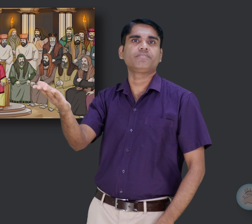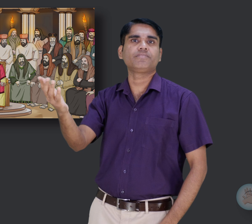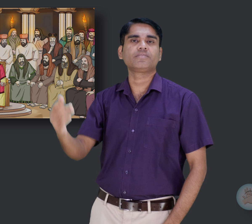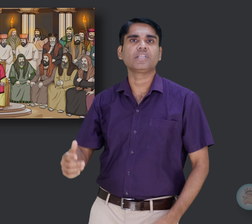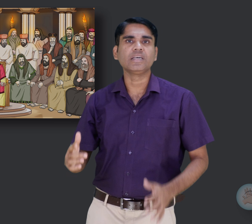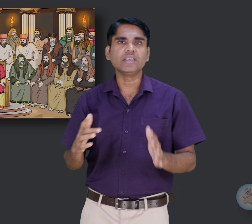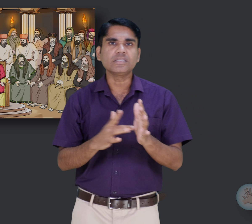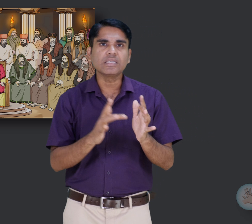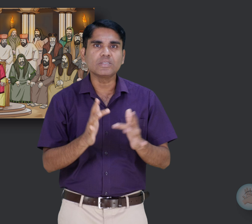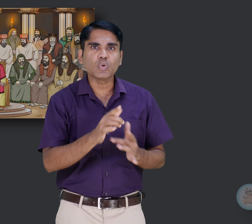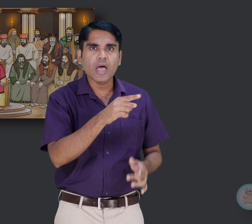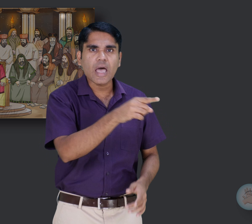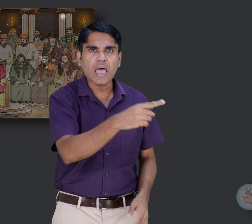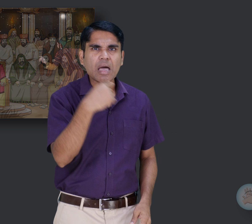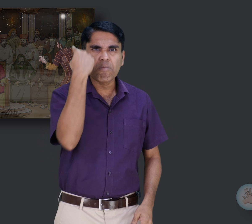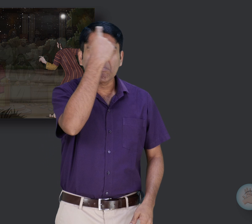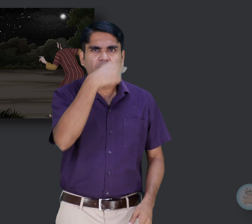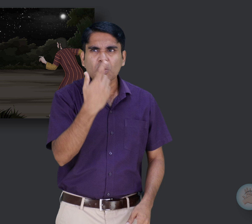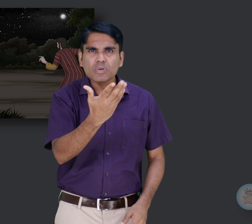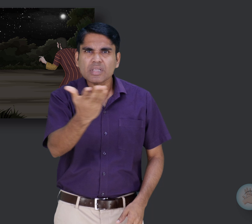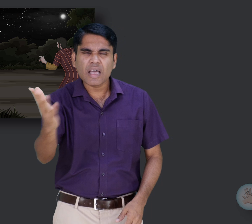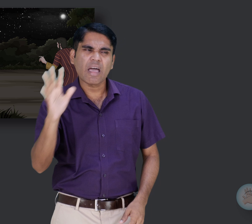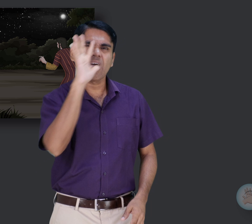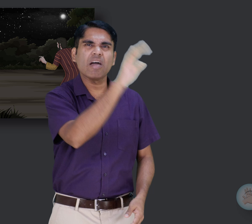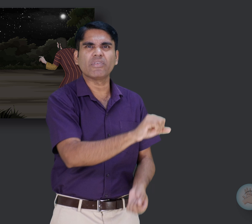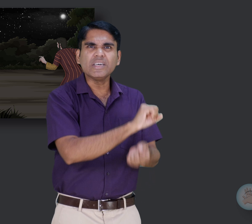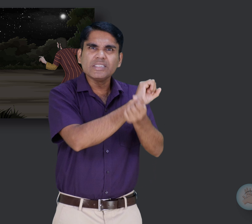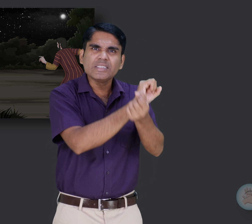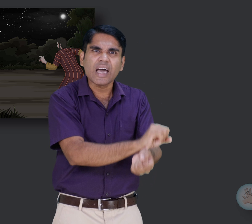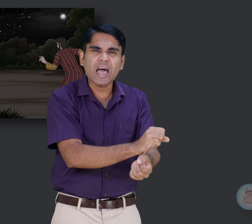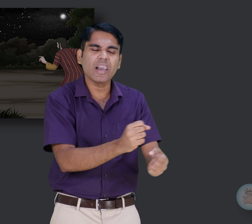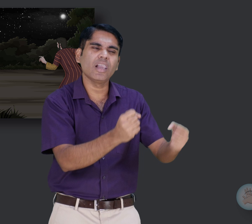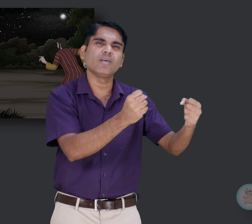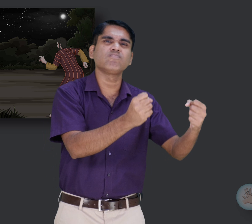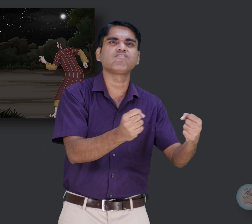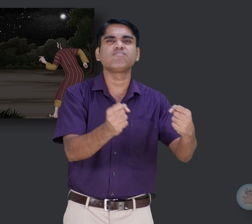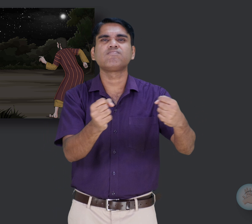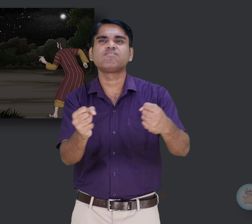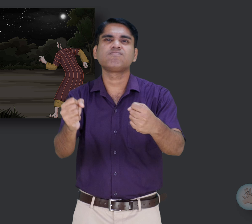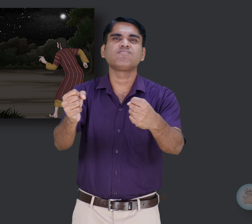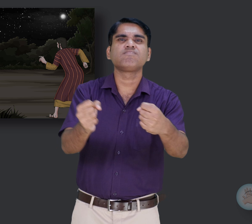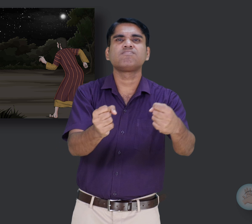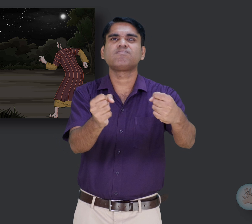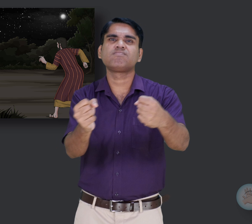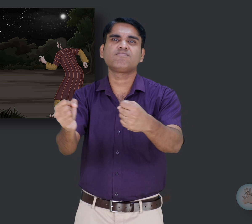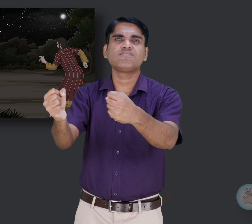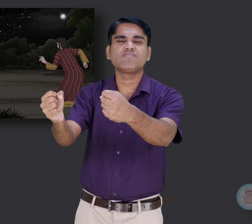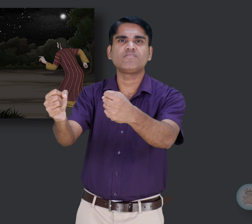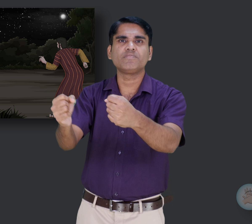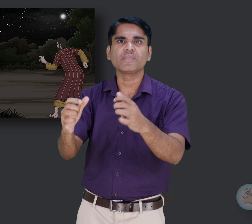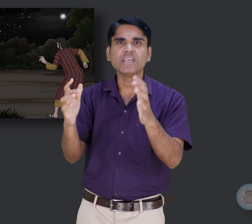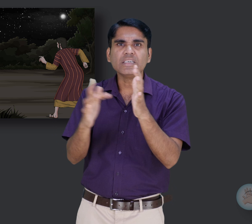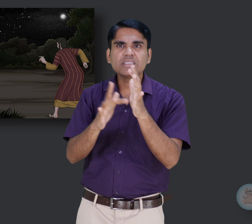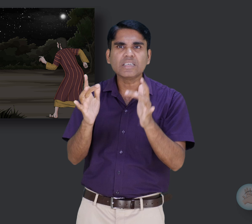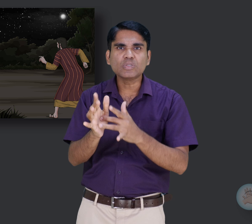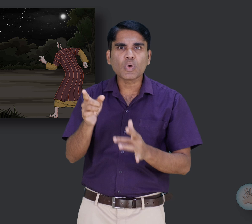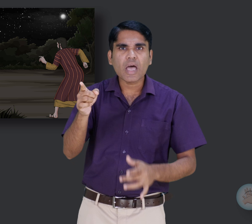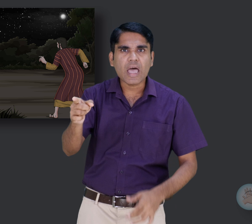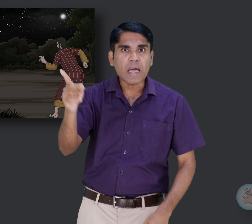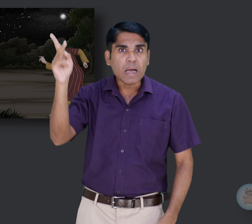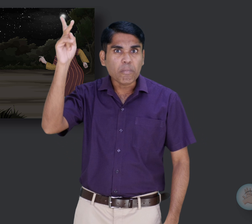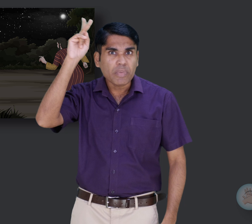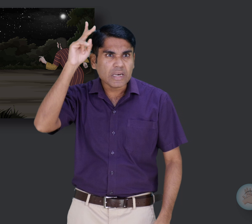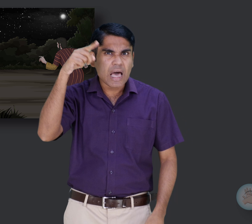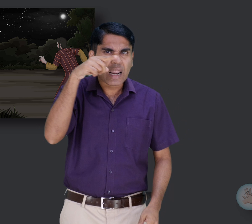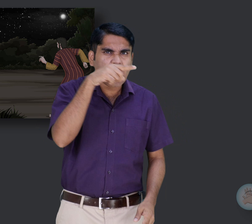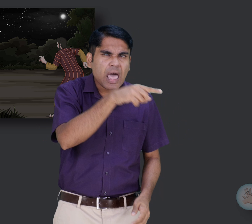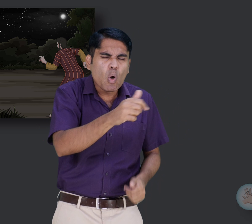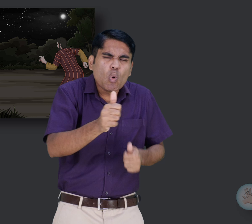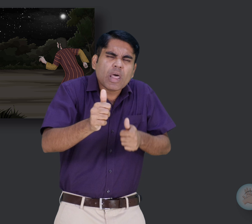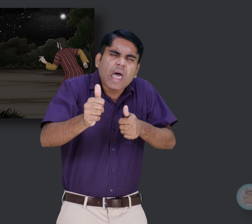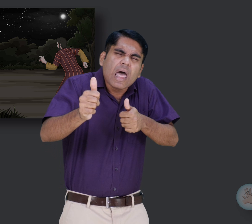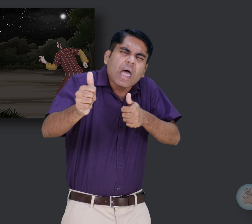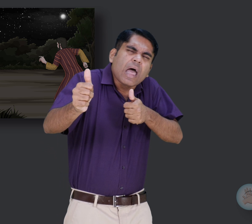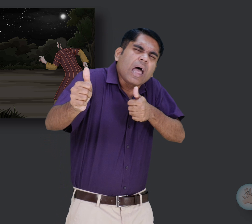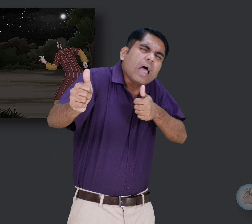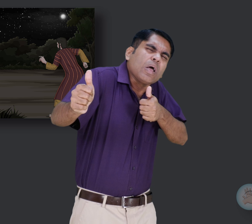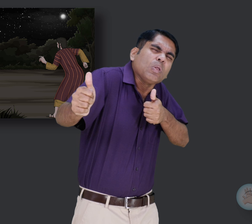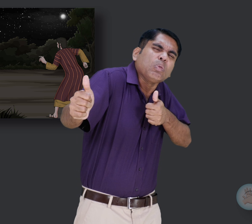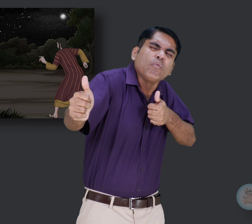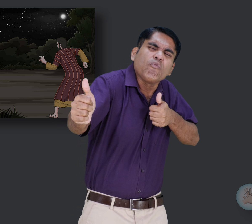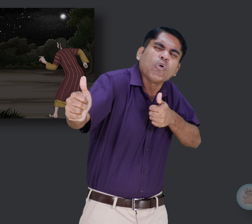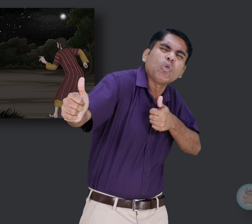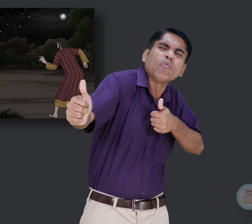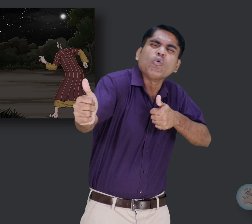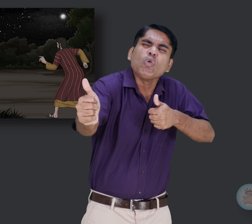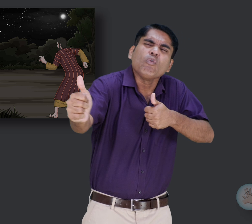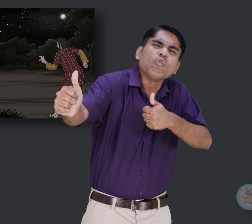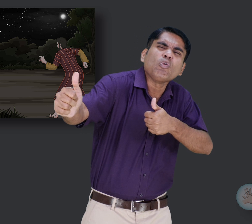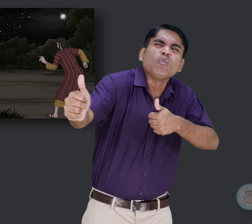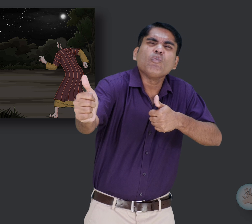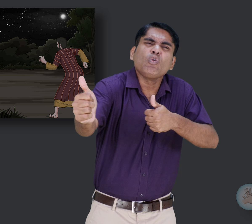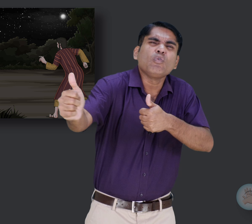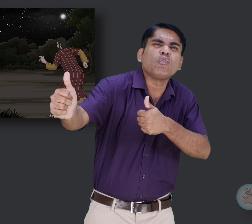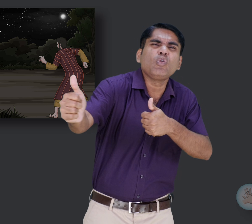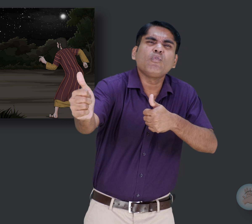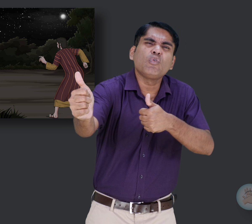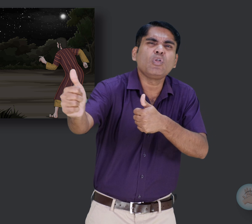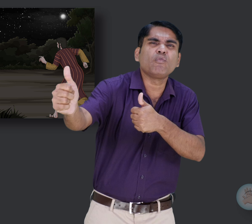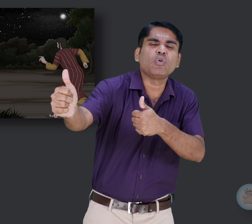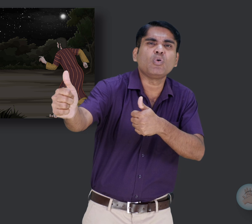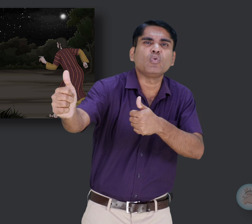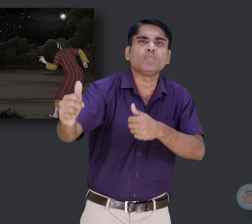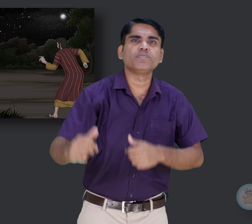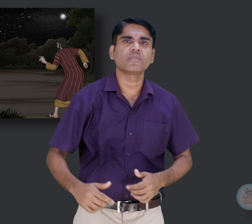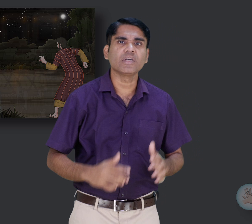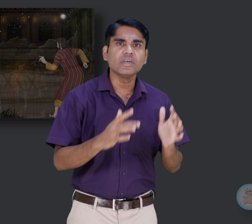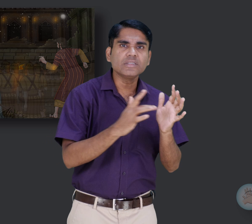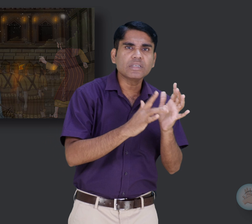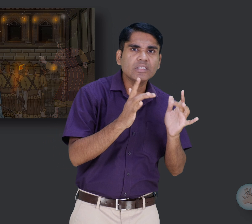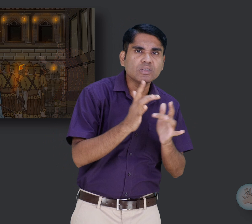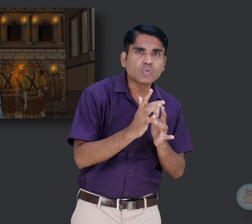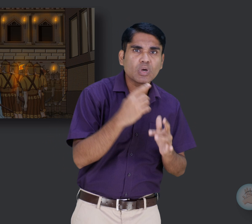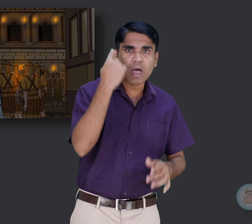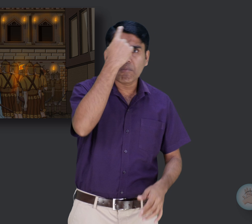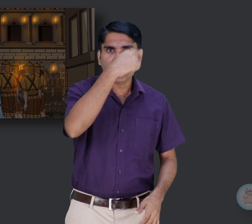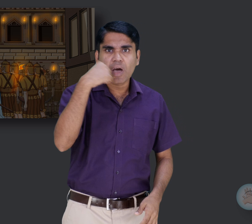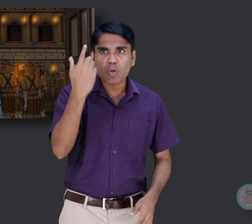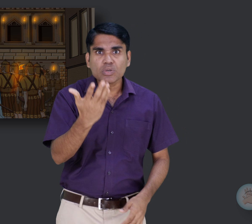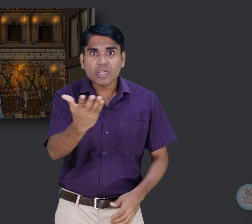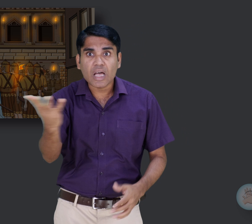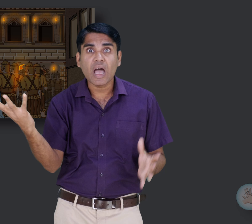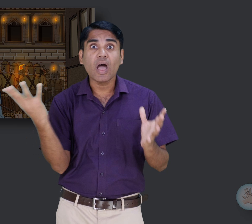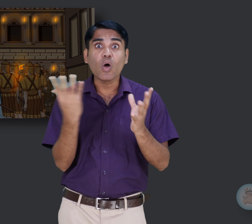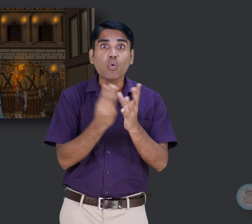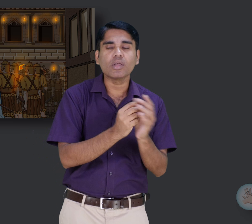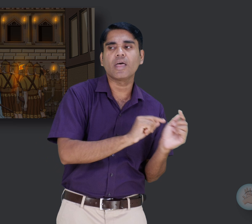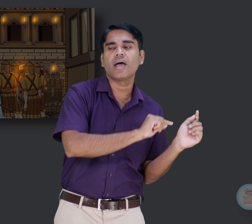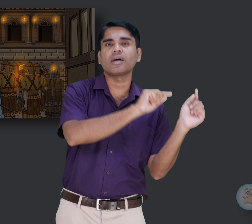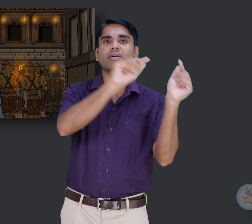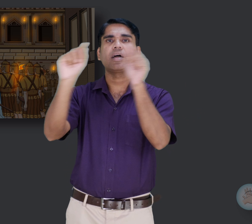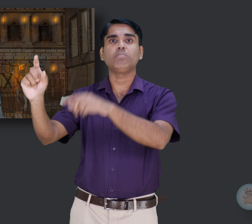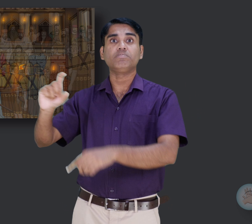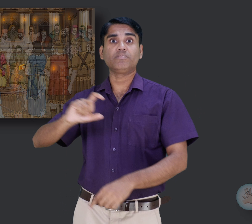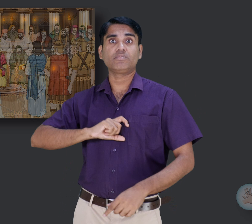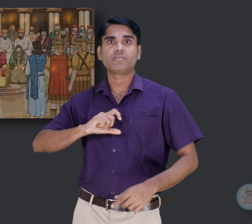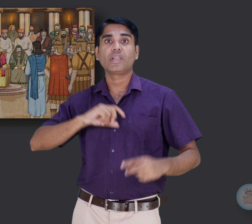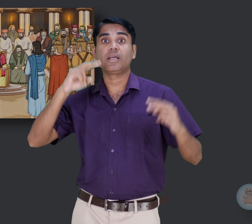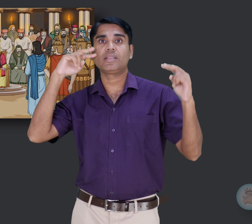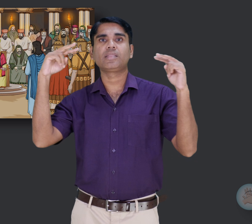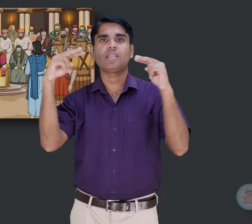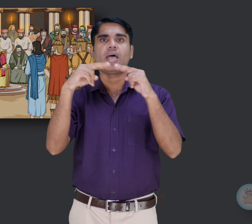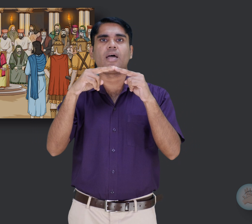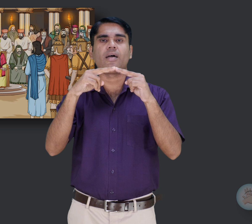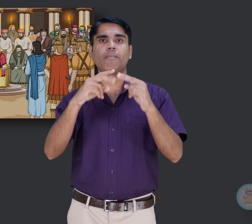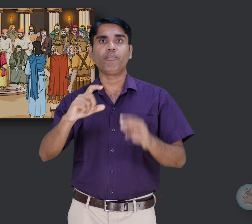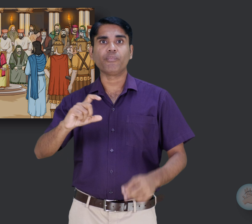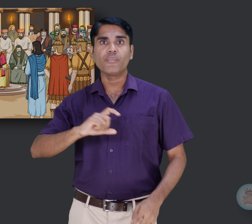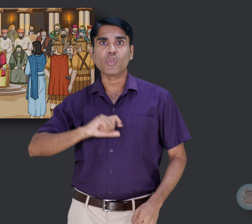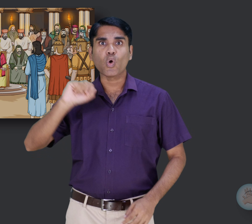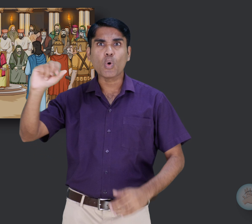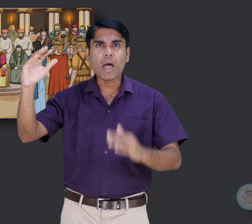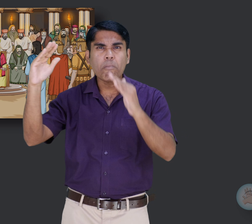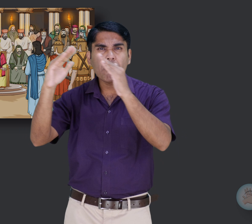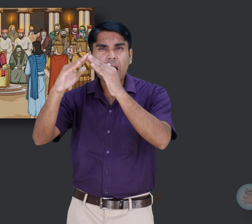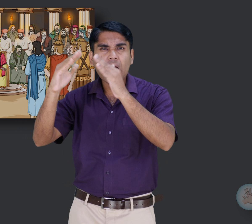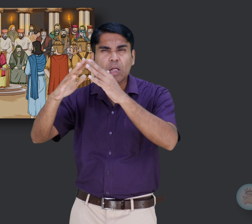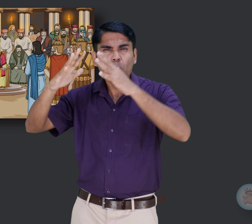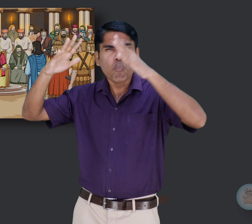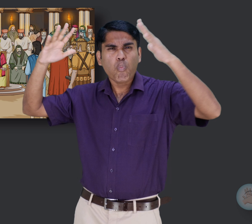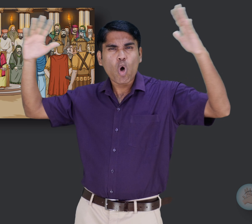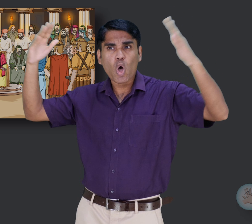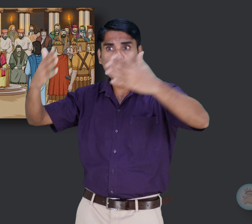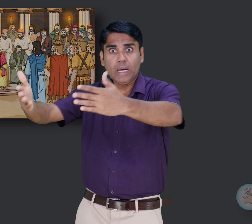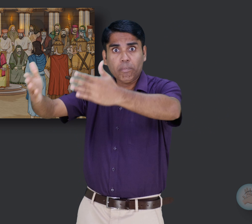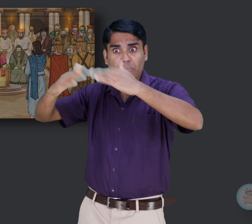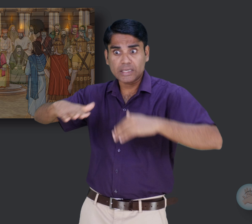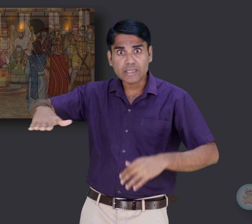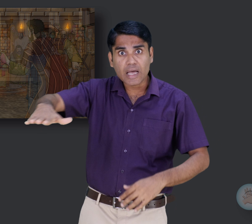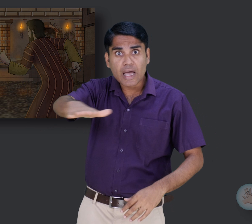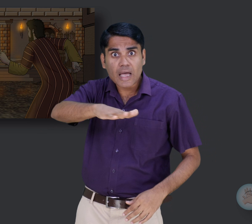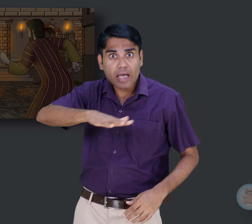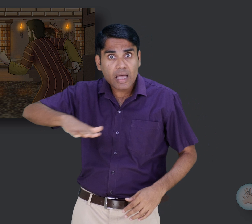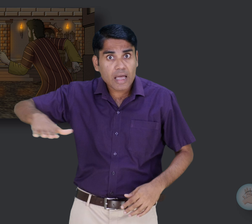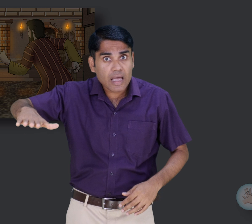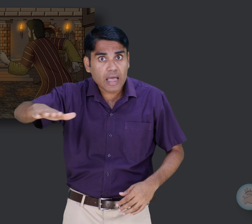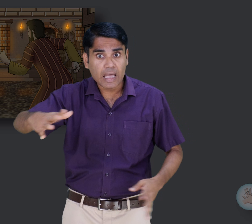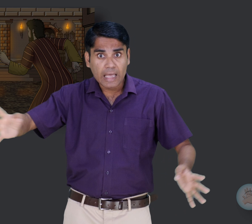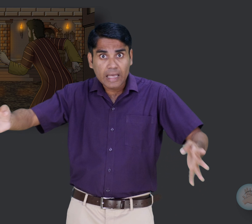But Peter followed Him at a distance, right up to the courtyard of the high priest.